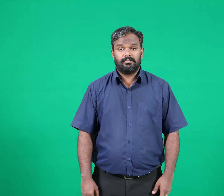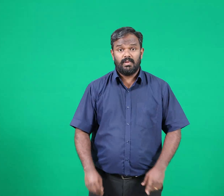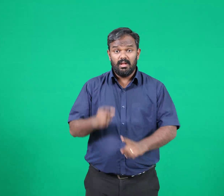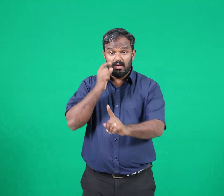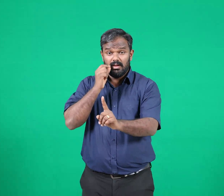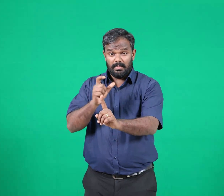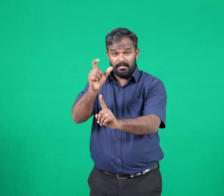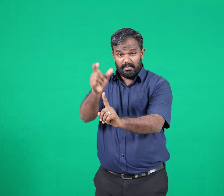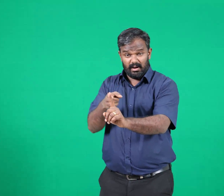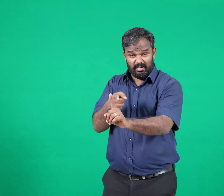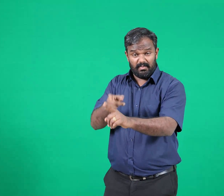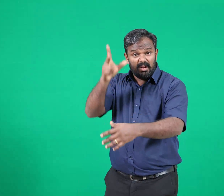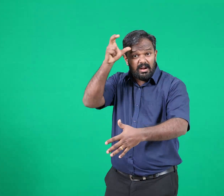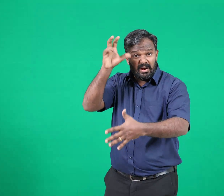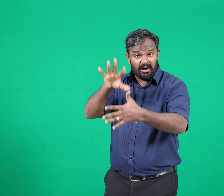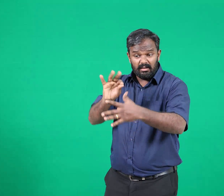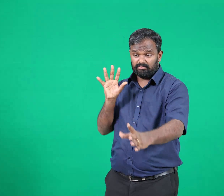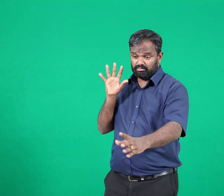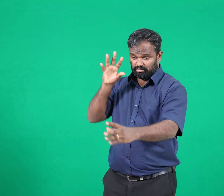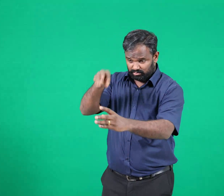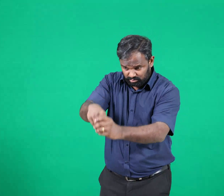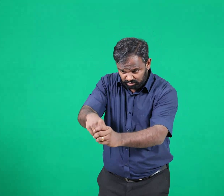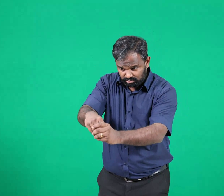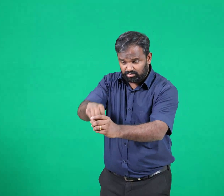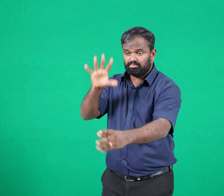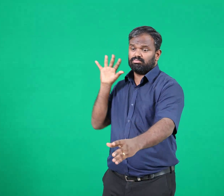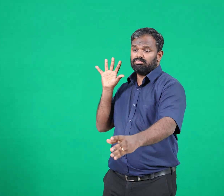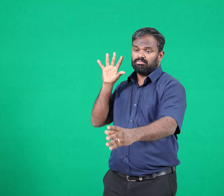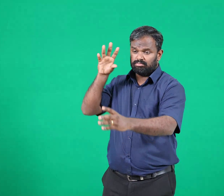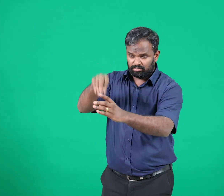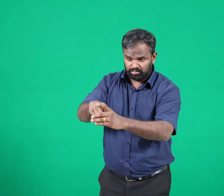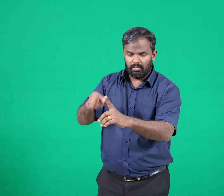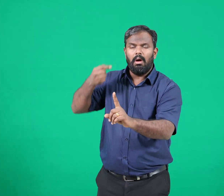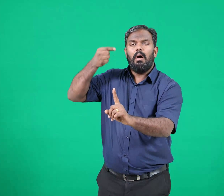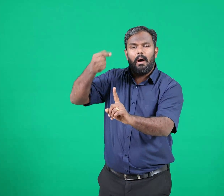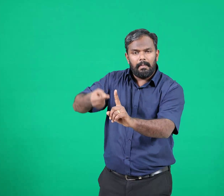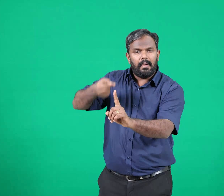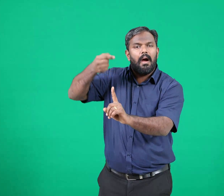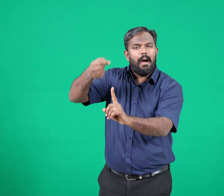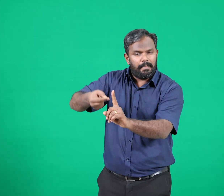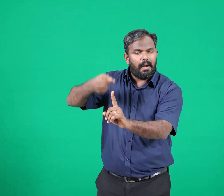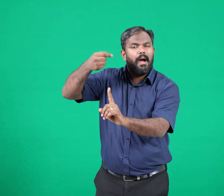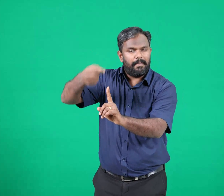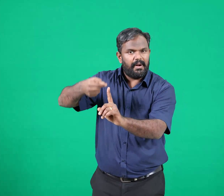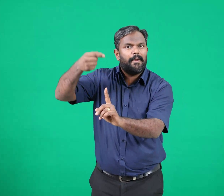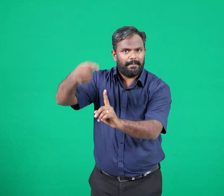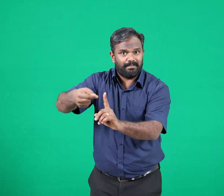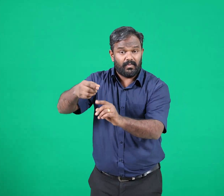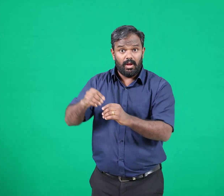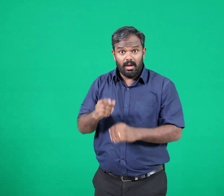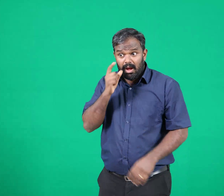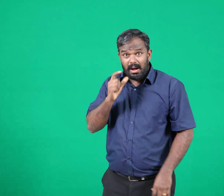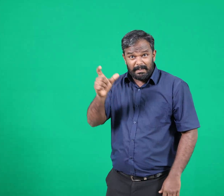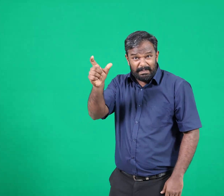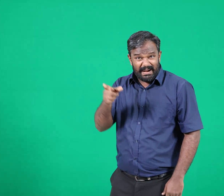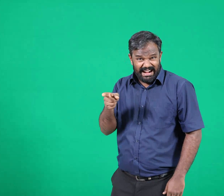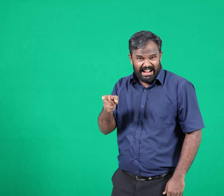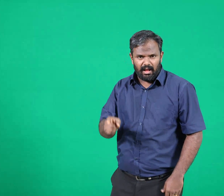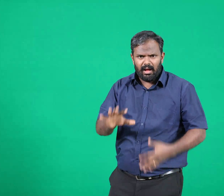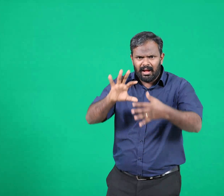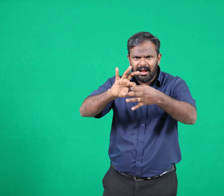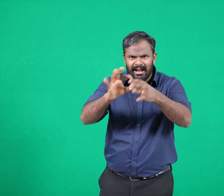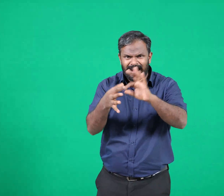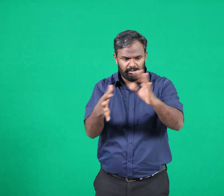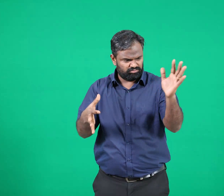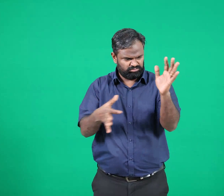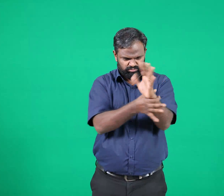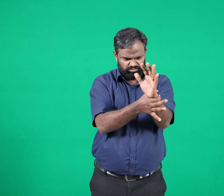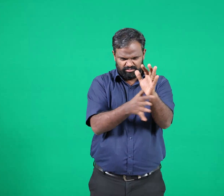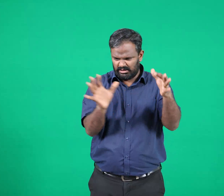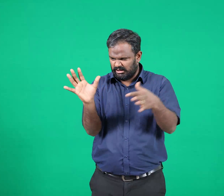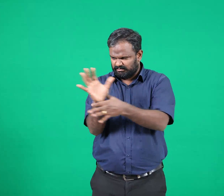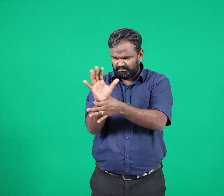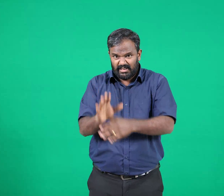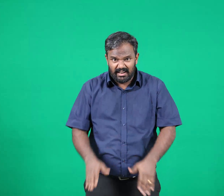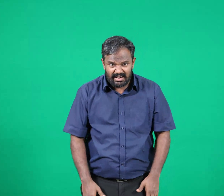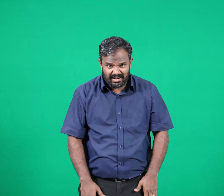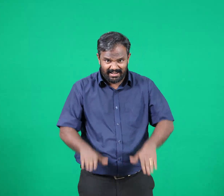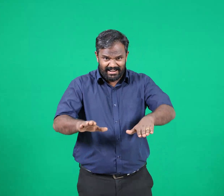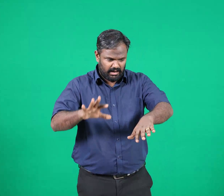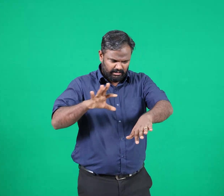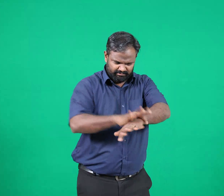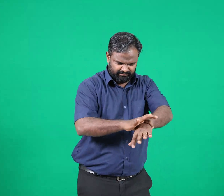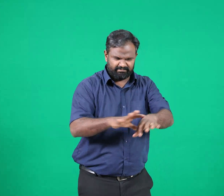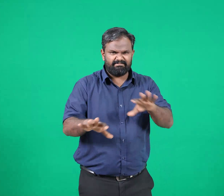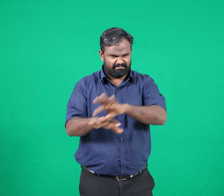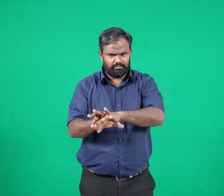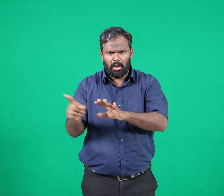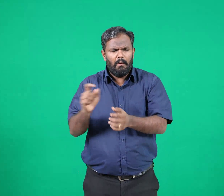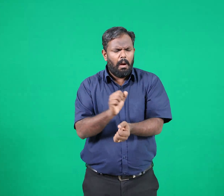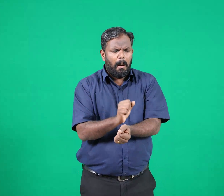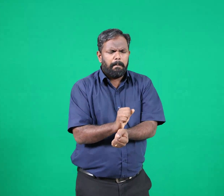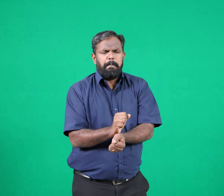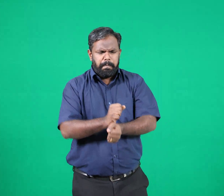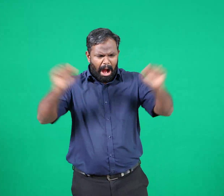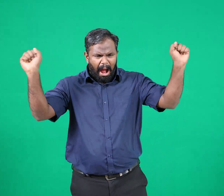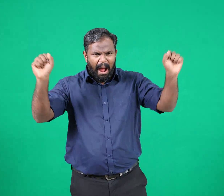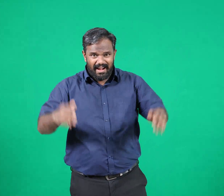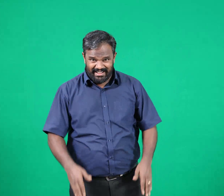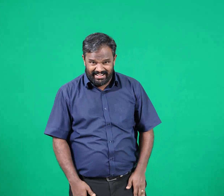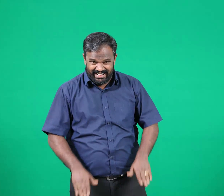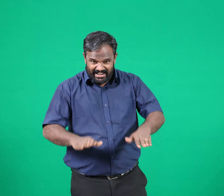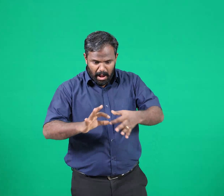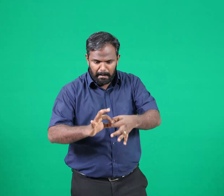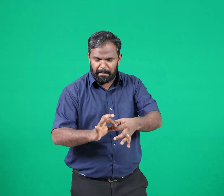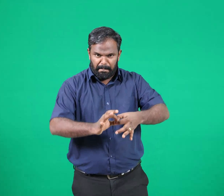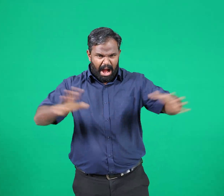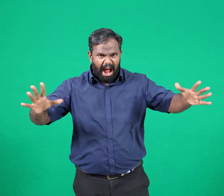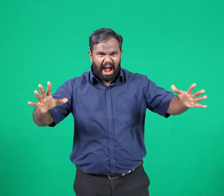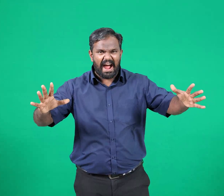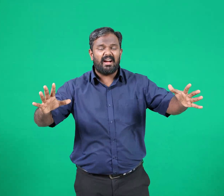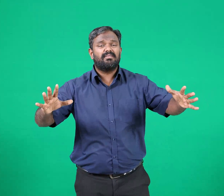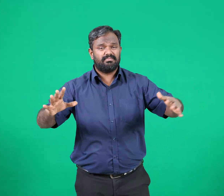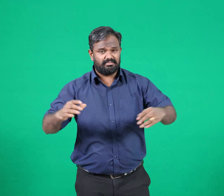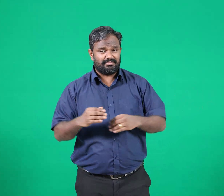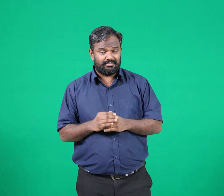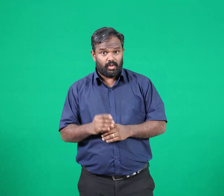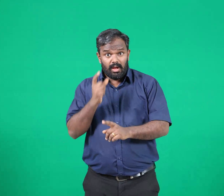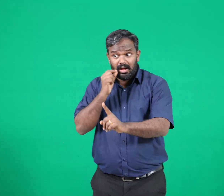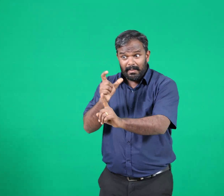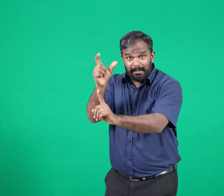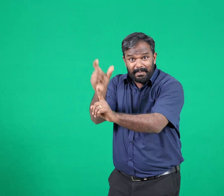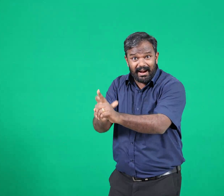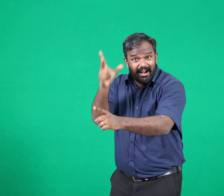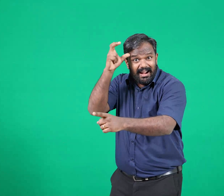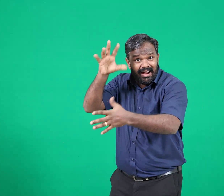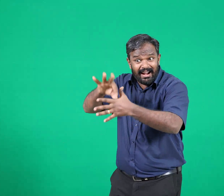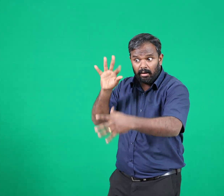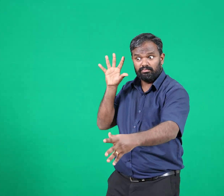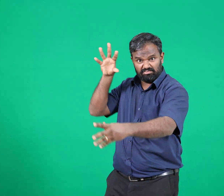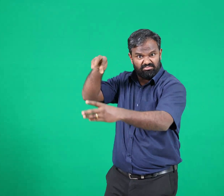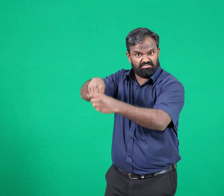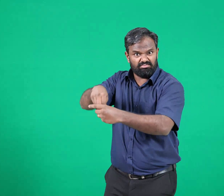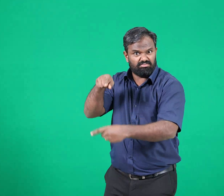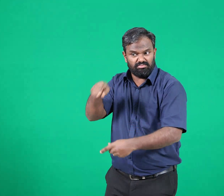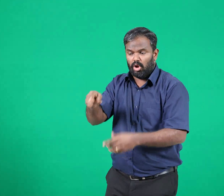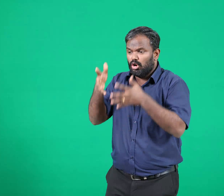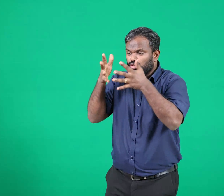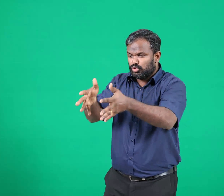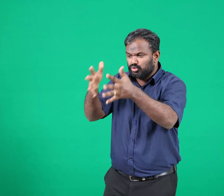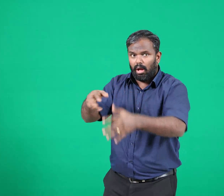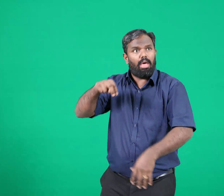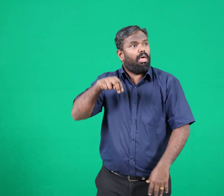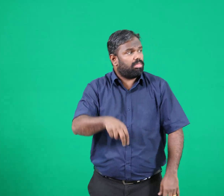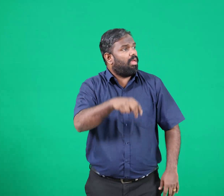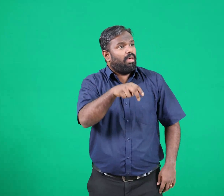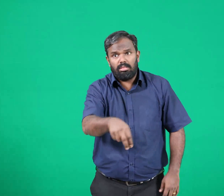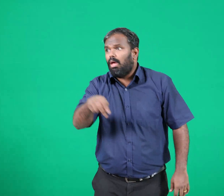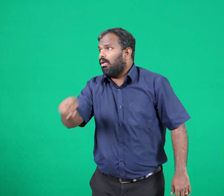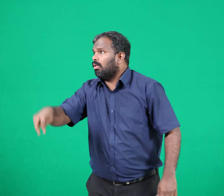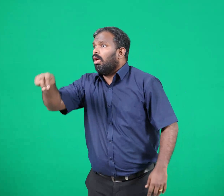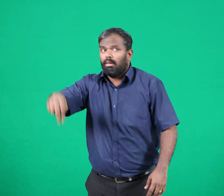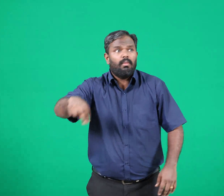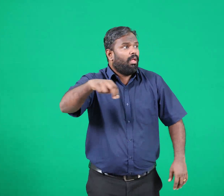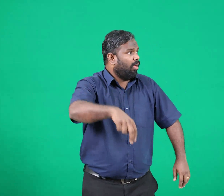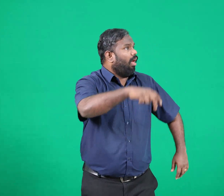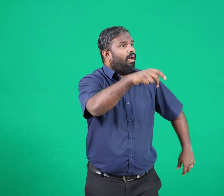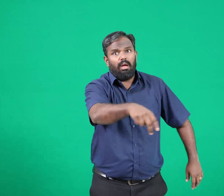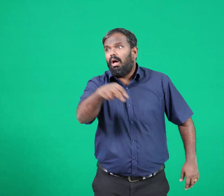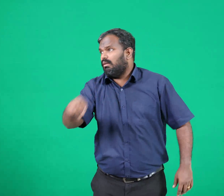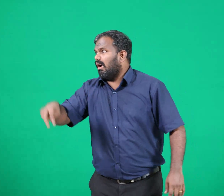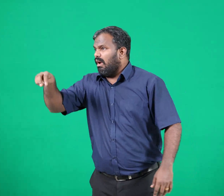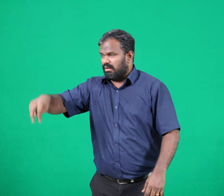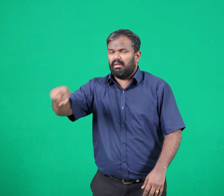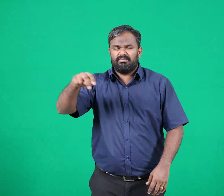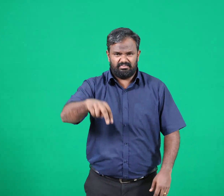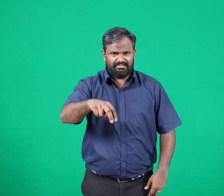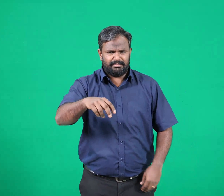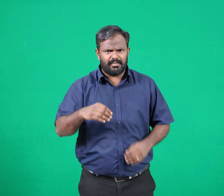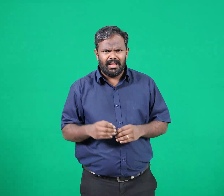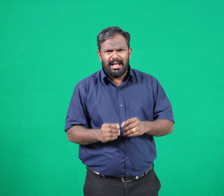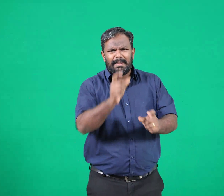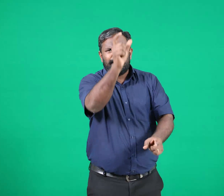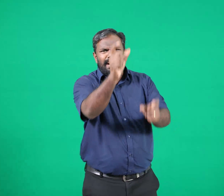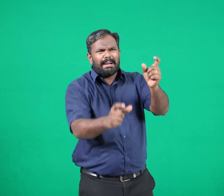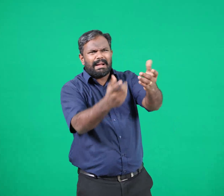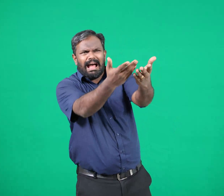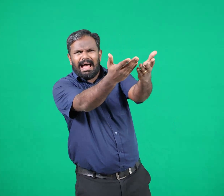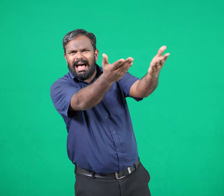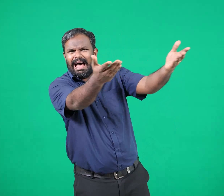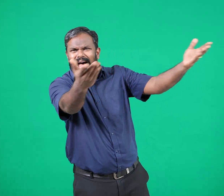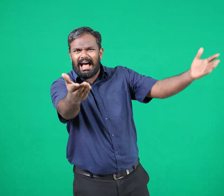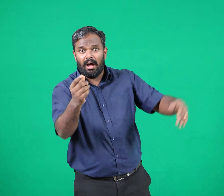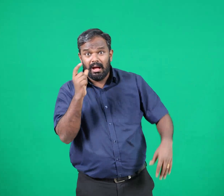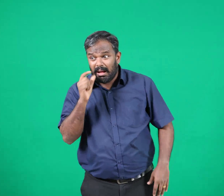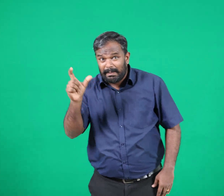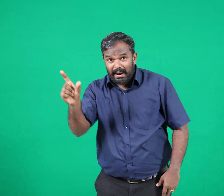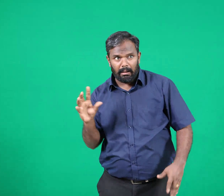When the man saw Jesus, he cried out and fell down before Him, shouting in a loud voice, "What do You want with me, Jesus, Son of the Most High God?